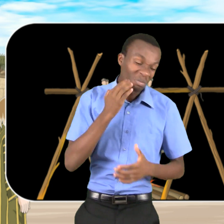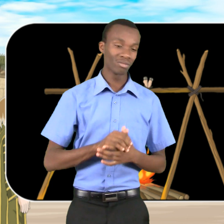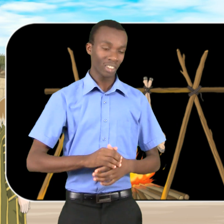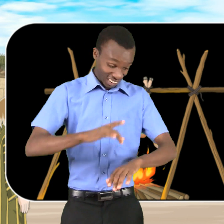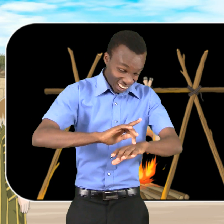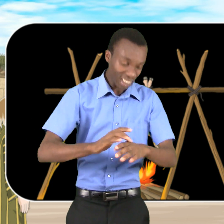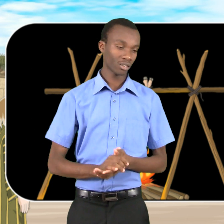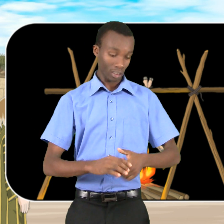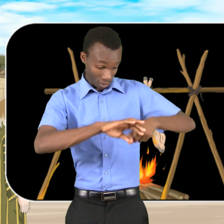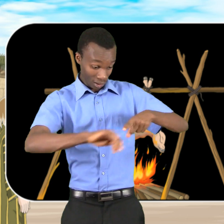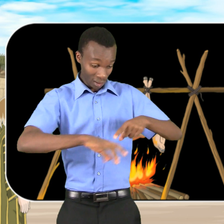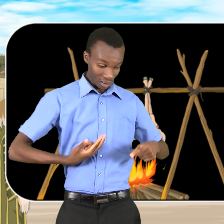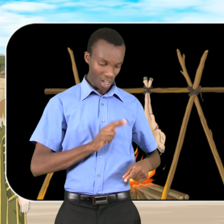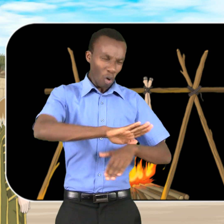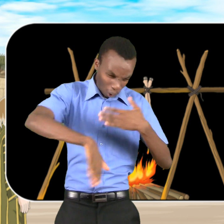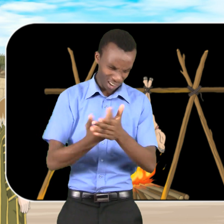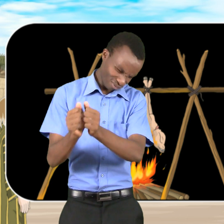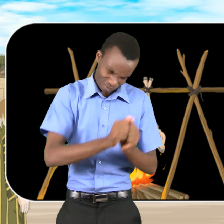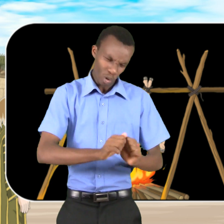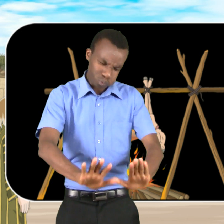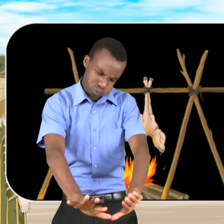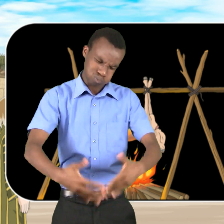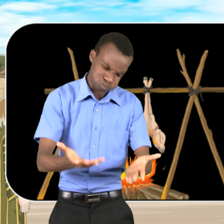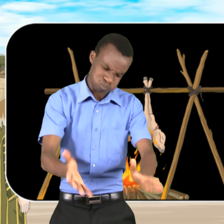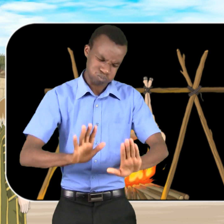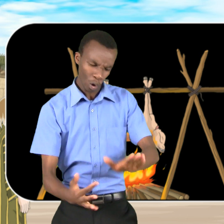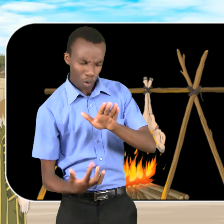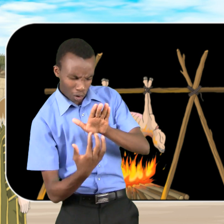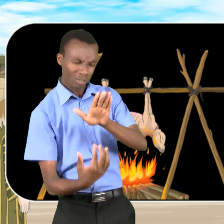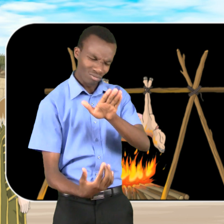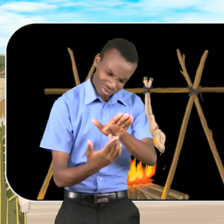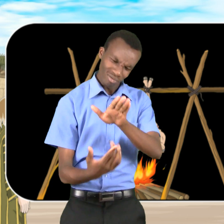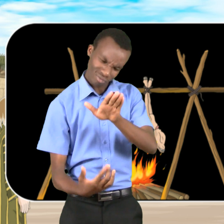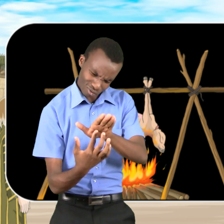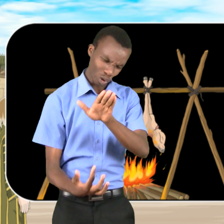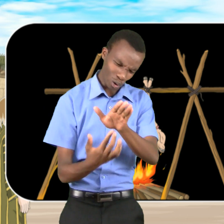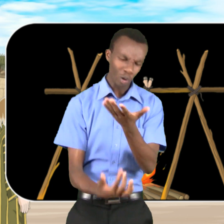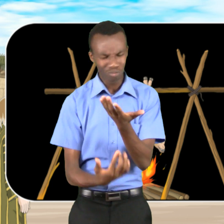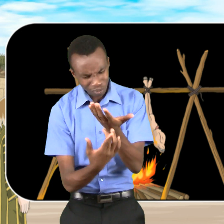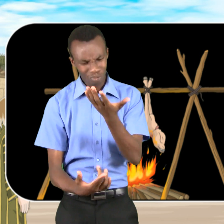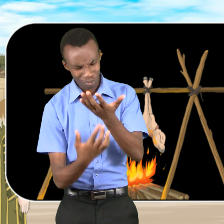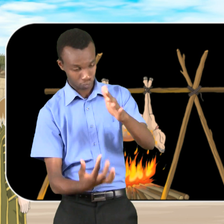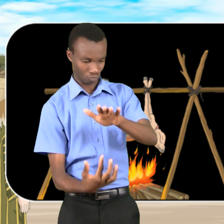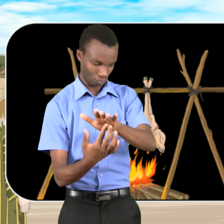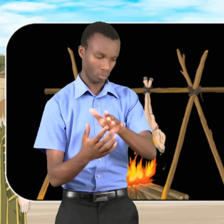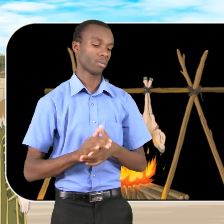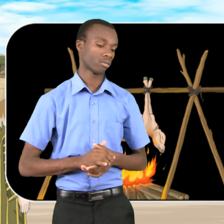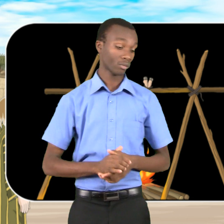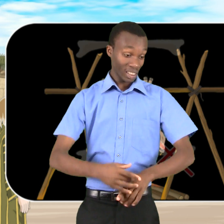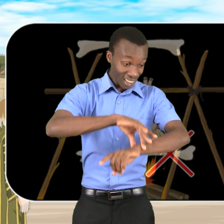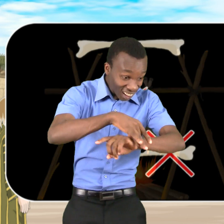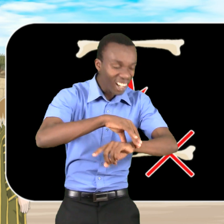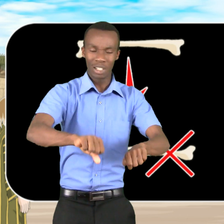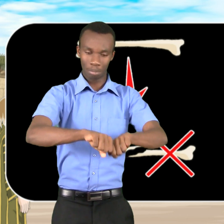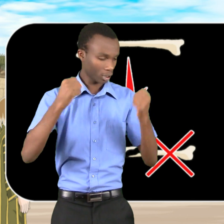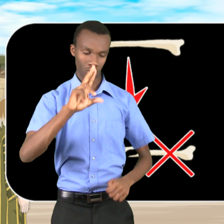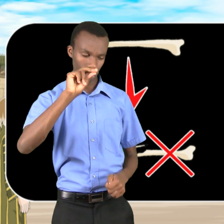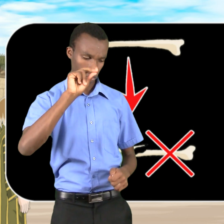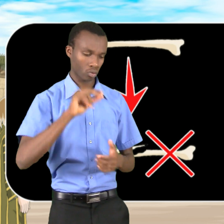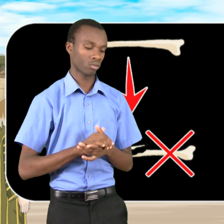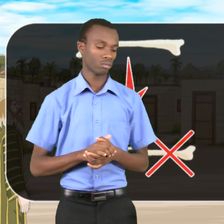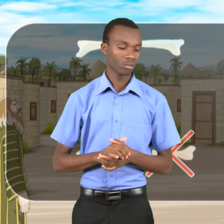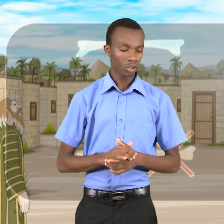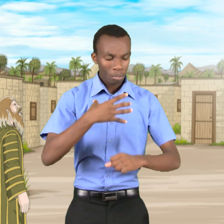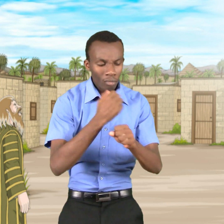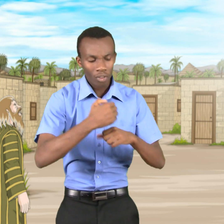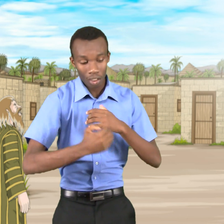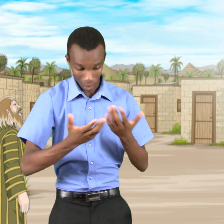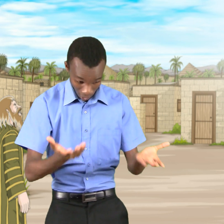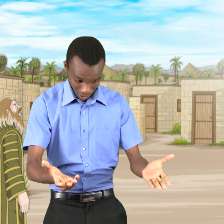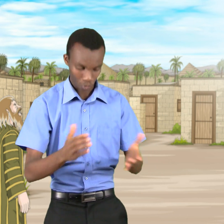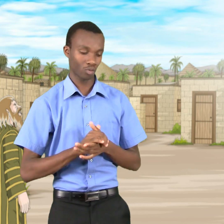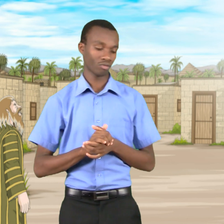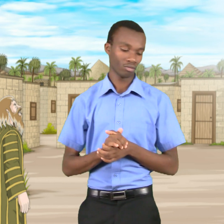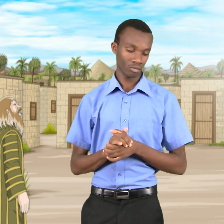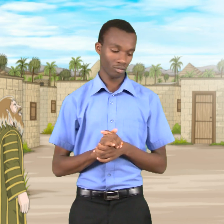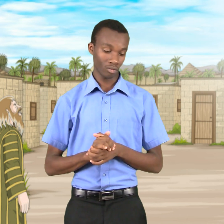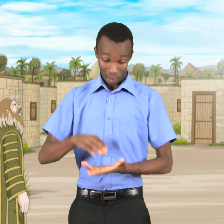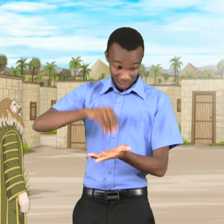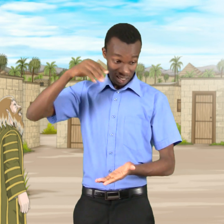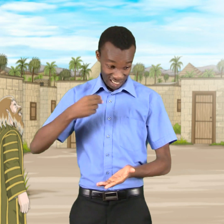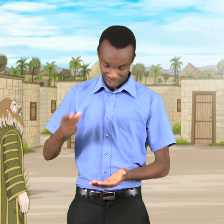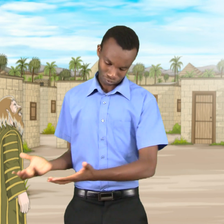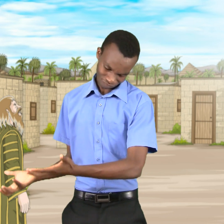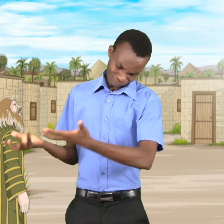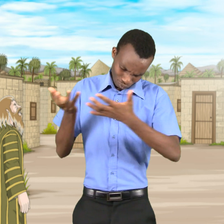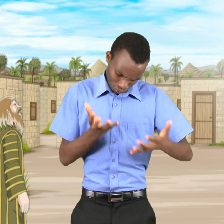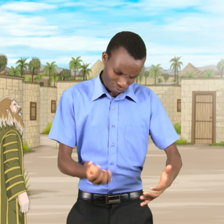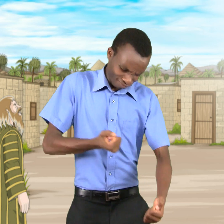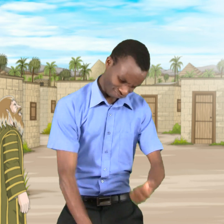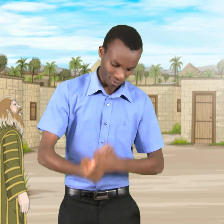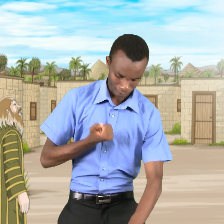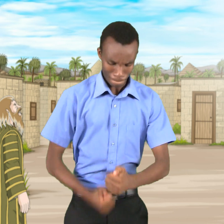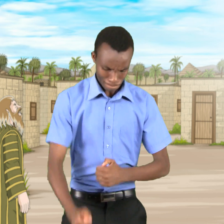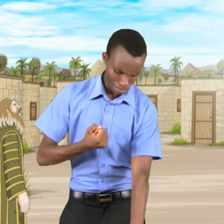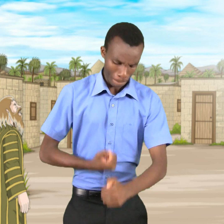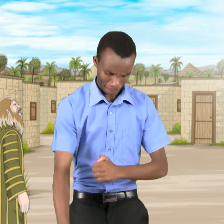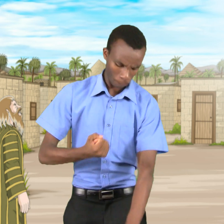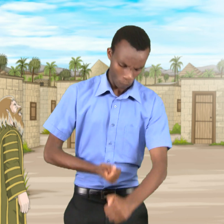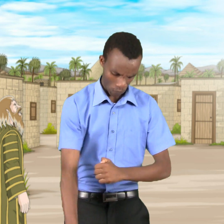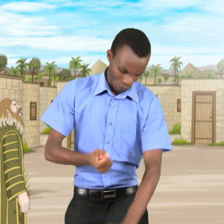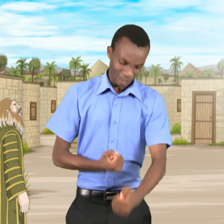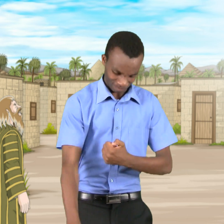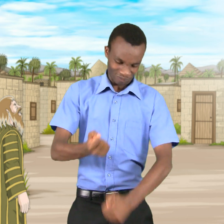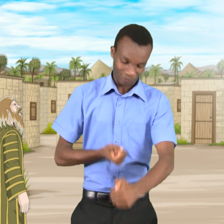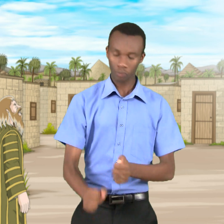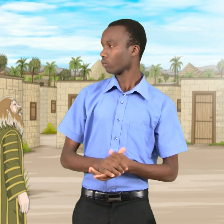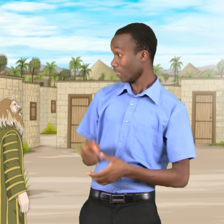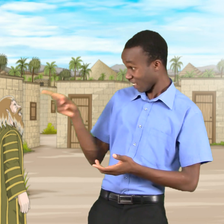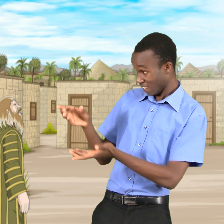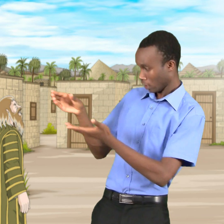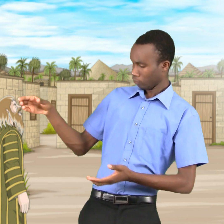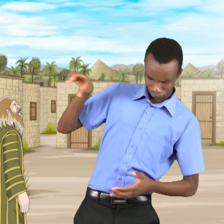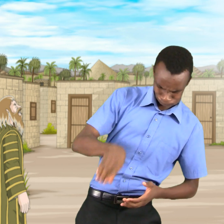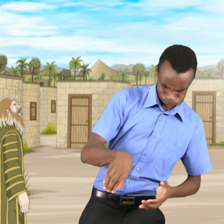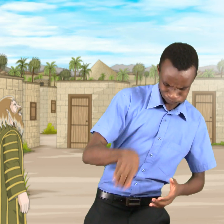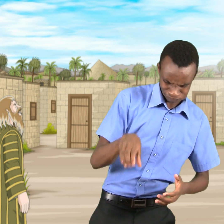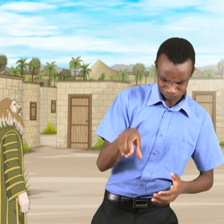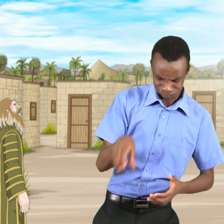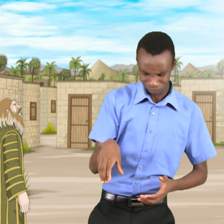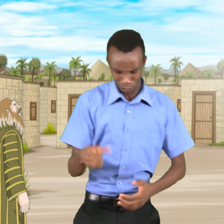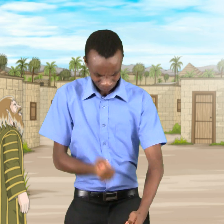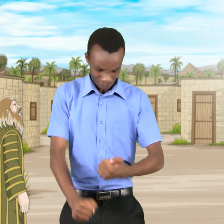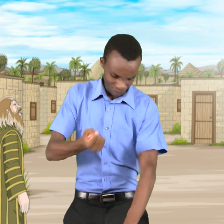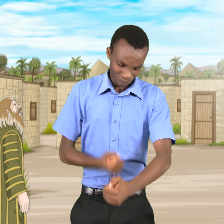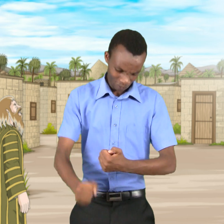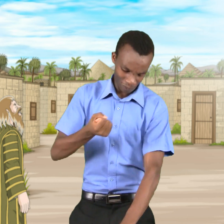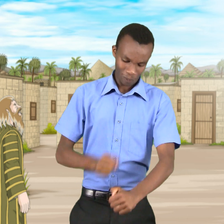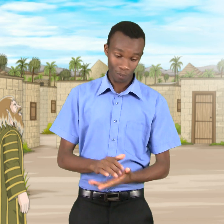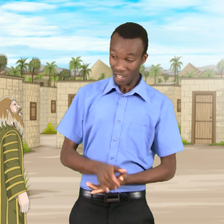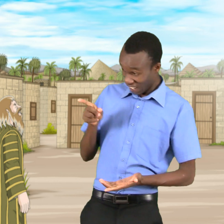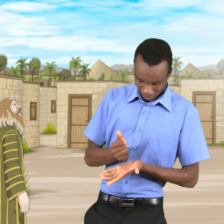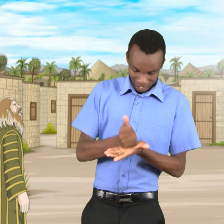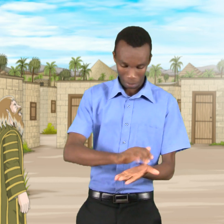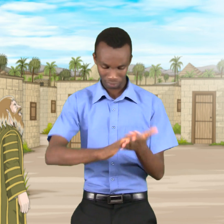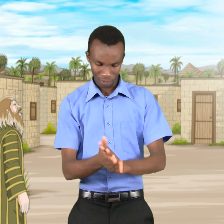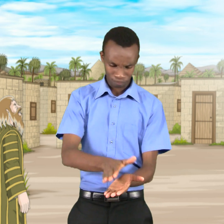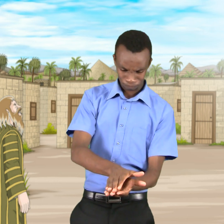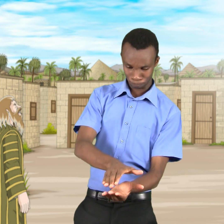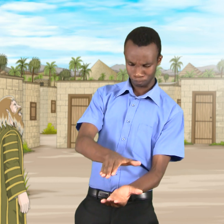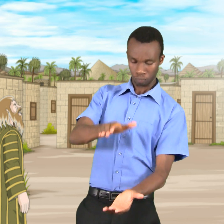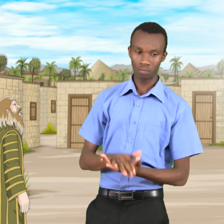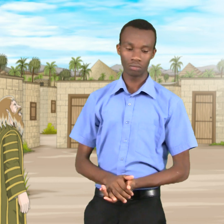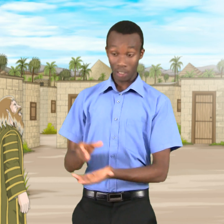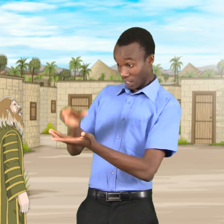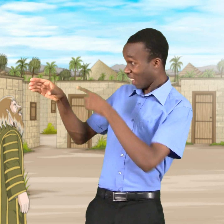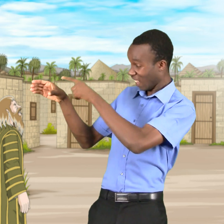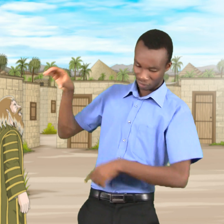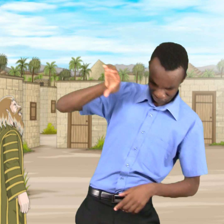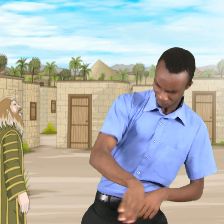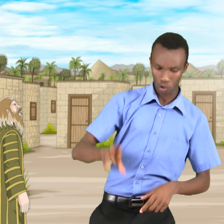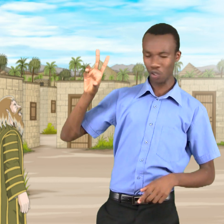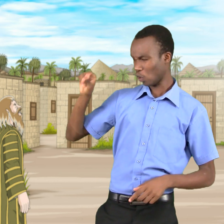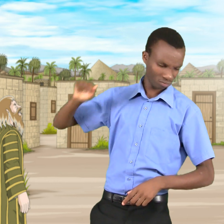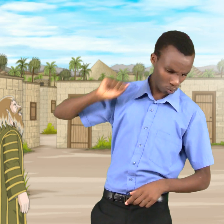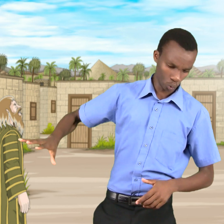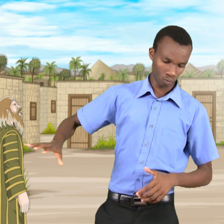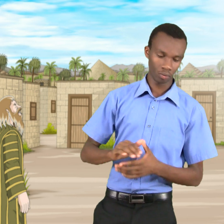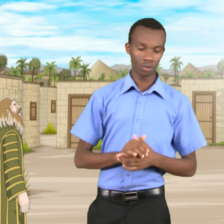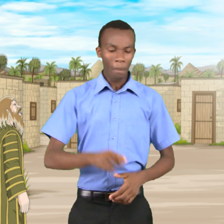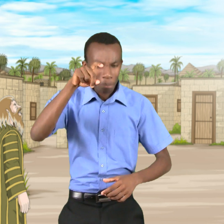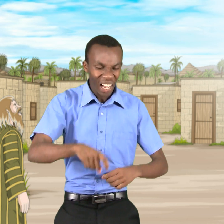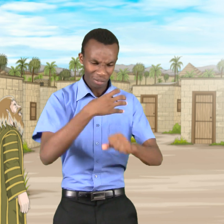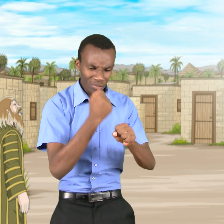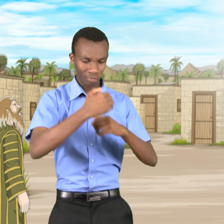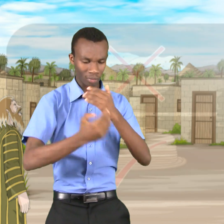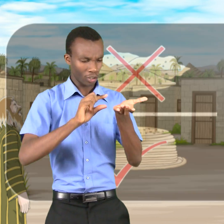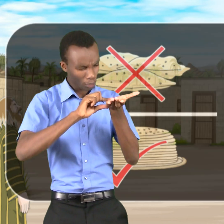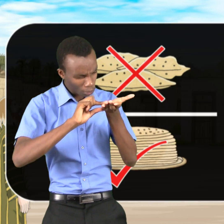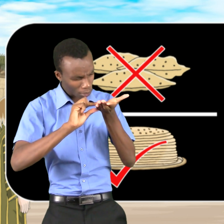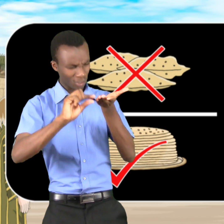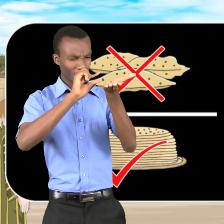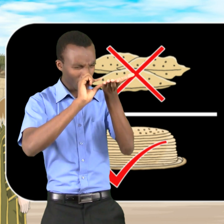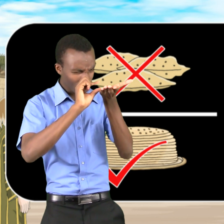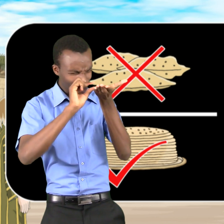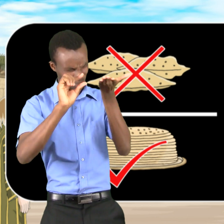Do not eat any of the meat raw or cooked in boiling water, but only roasted over the fire—its head and legs and inner parts. Do not leave any of it until morning;